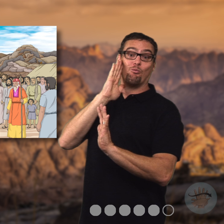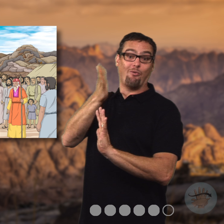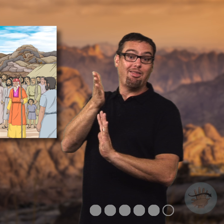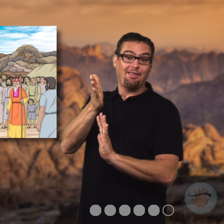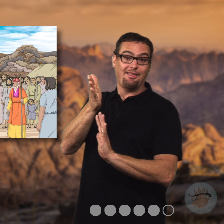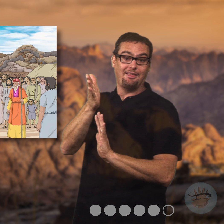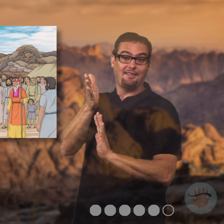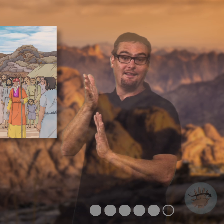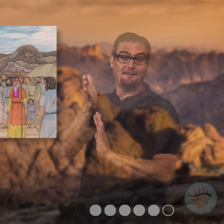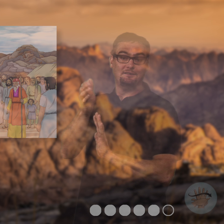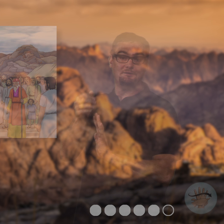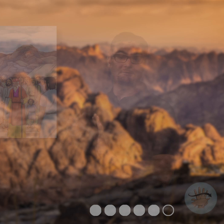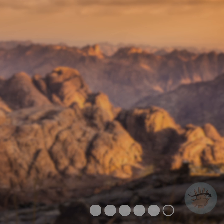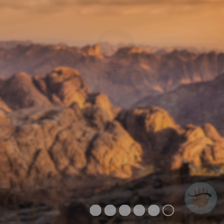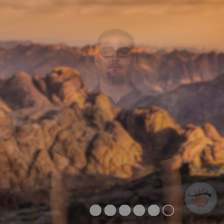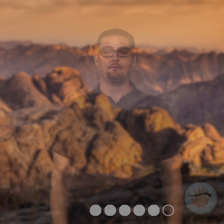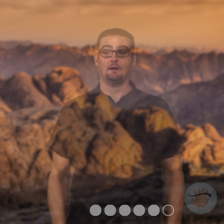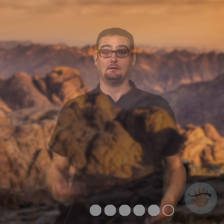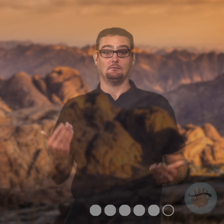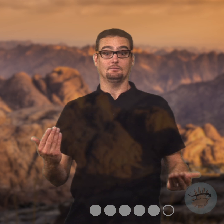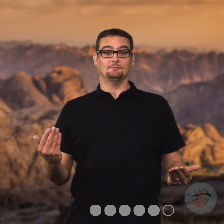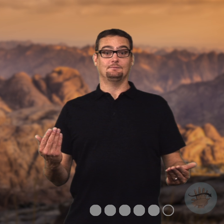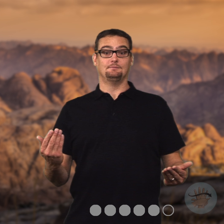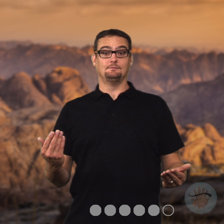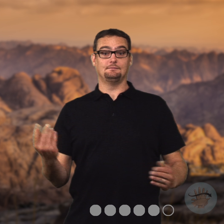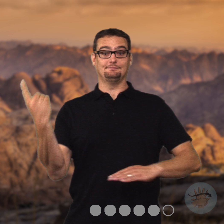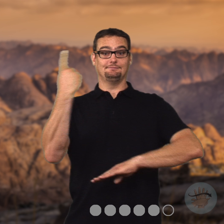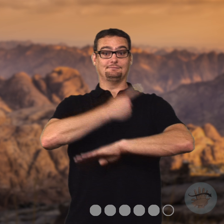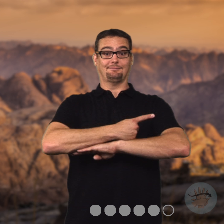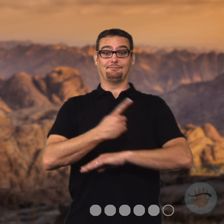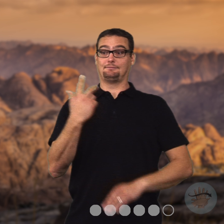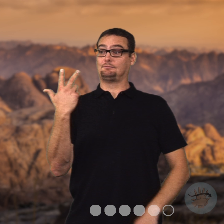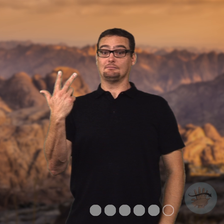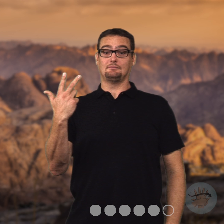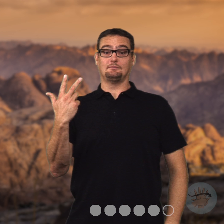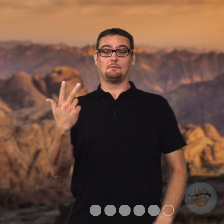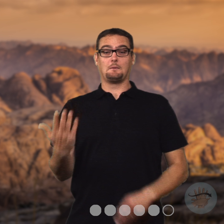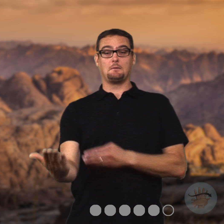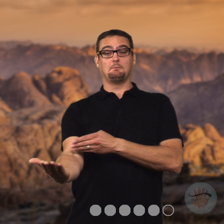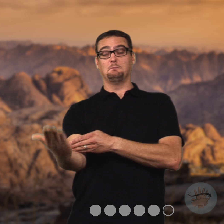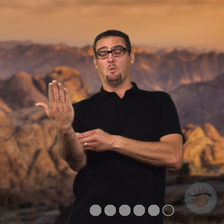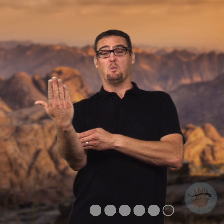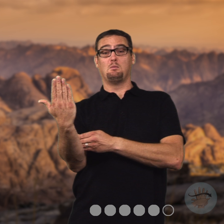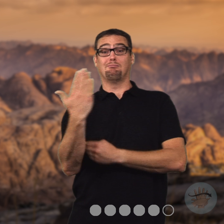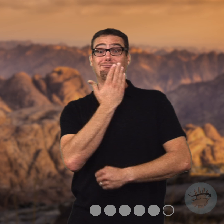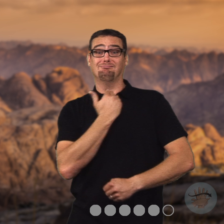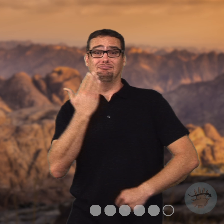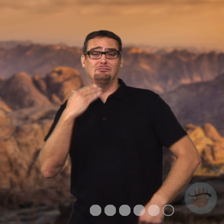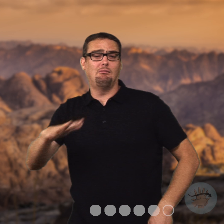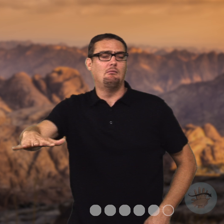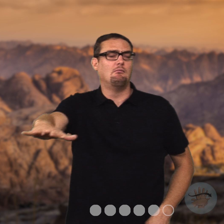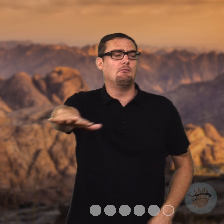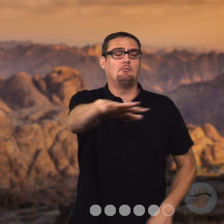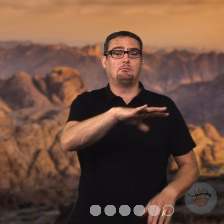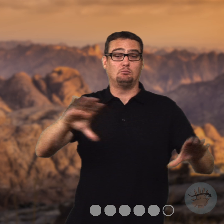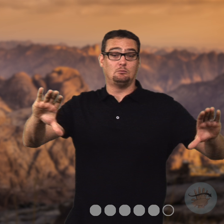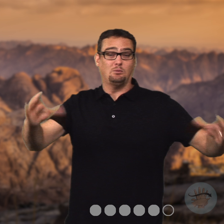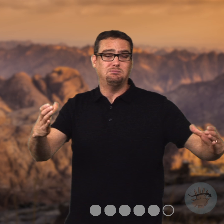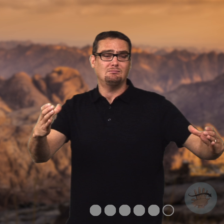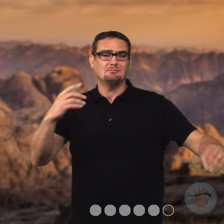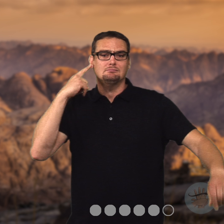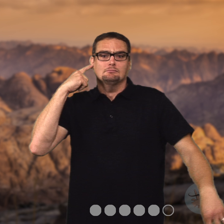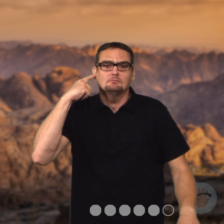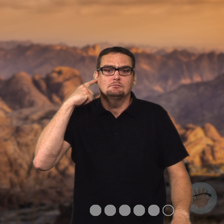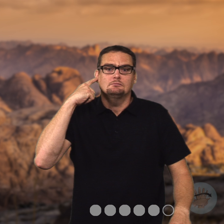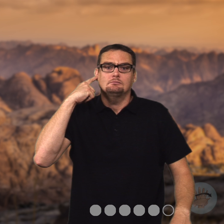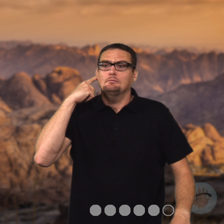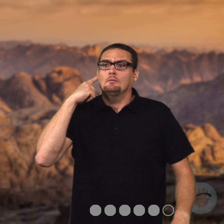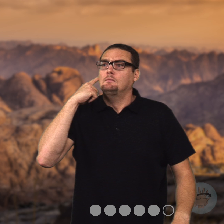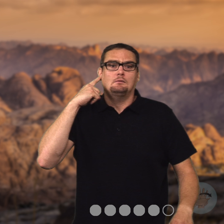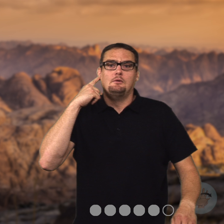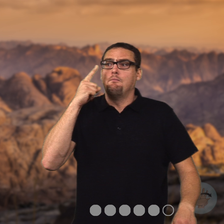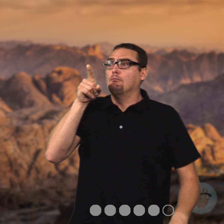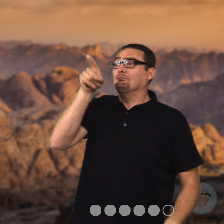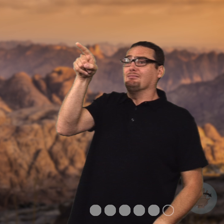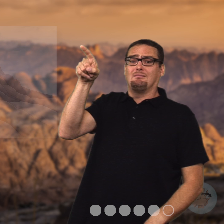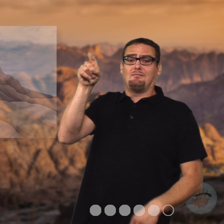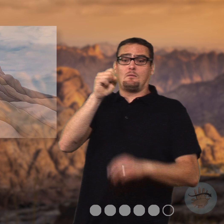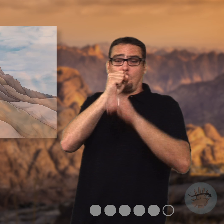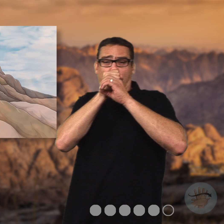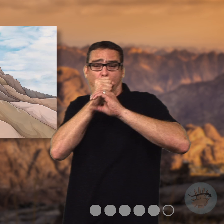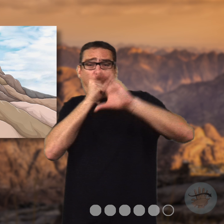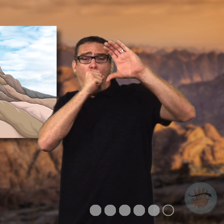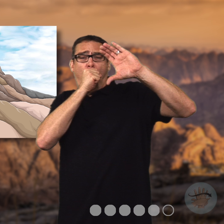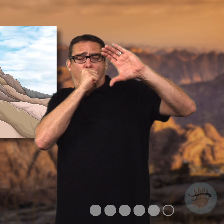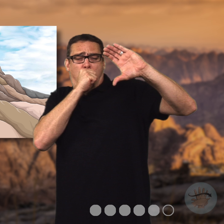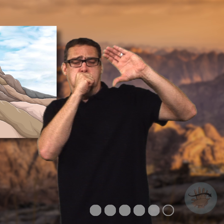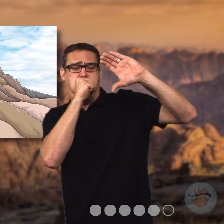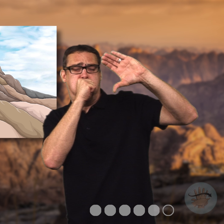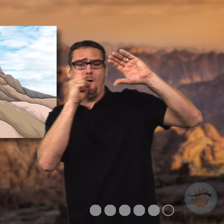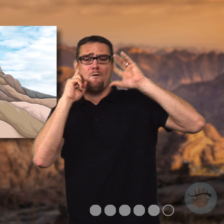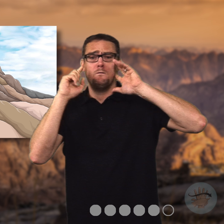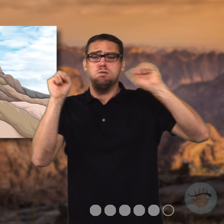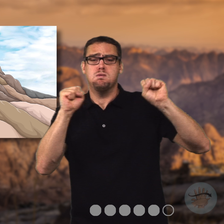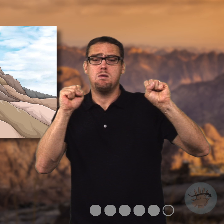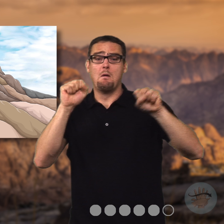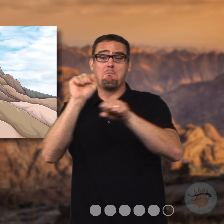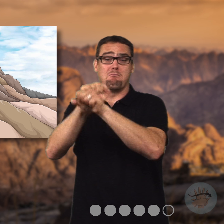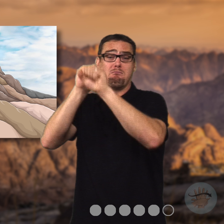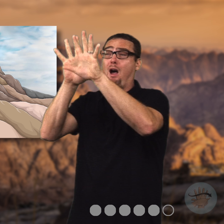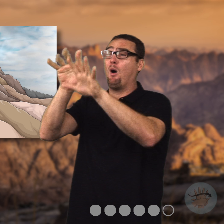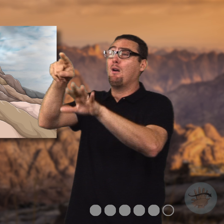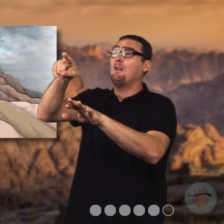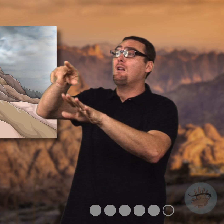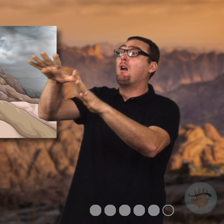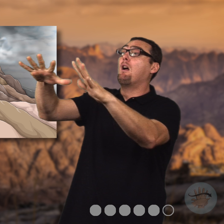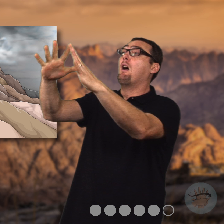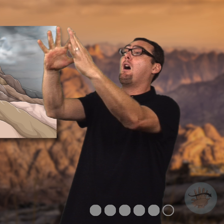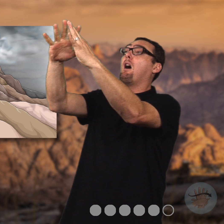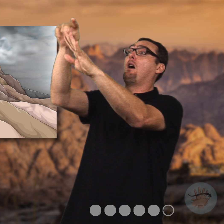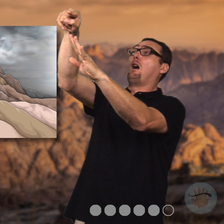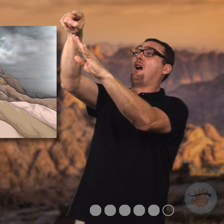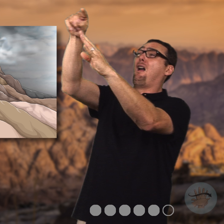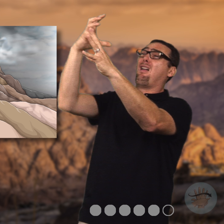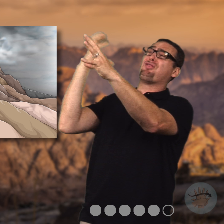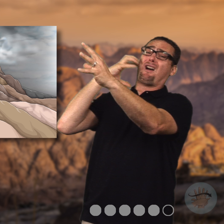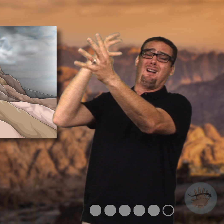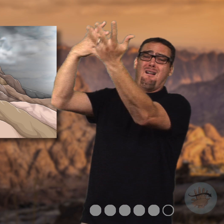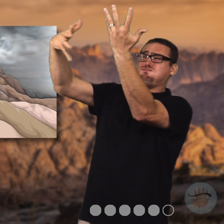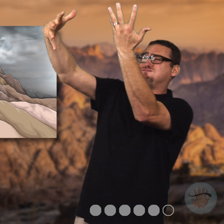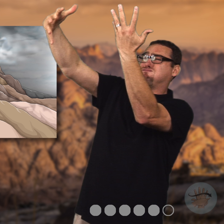On the third day, when morning came, there was thunder and lightning.